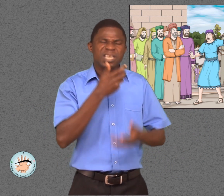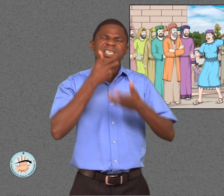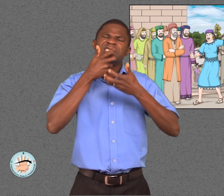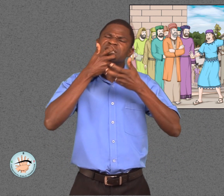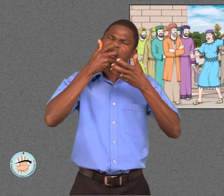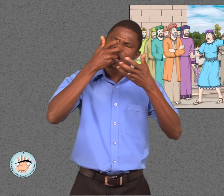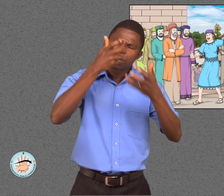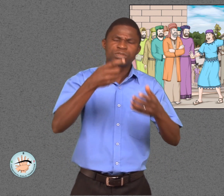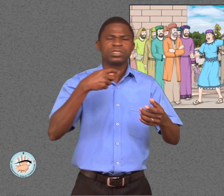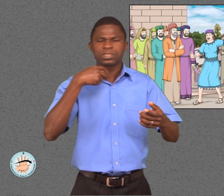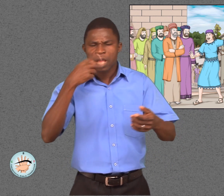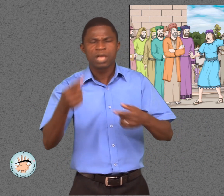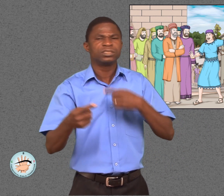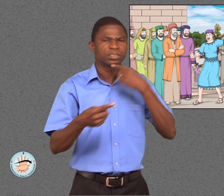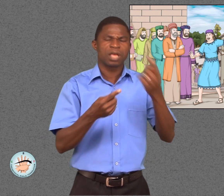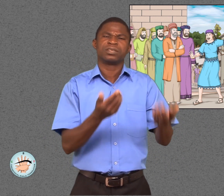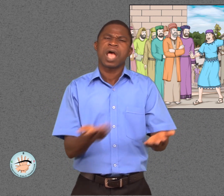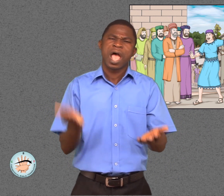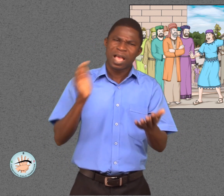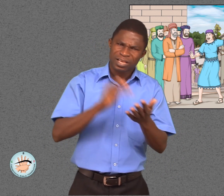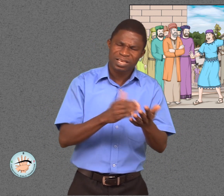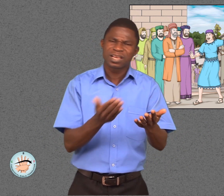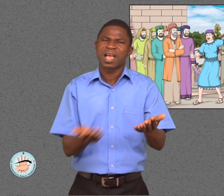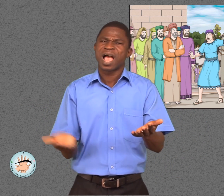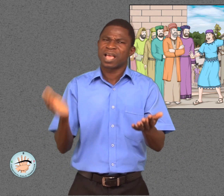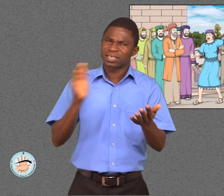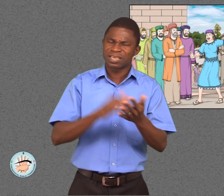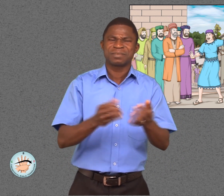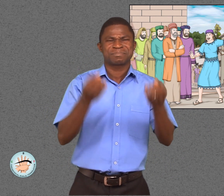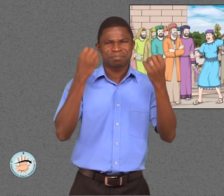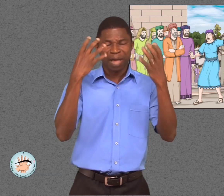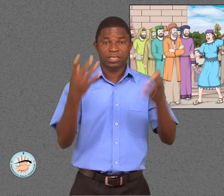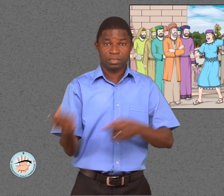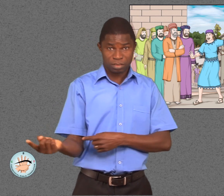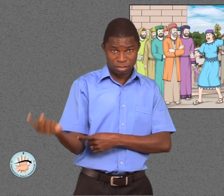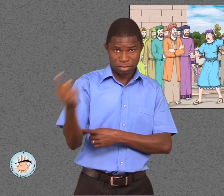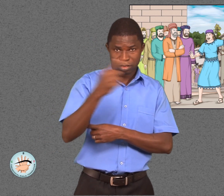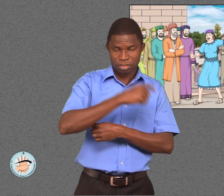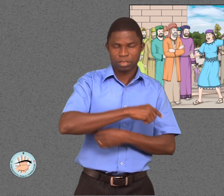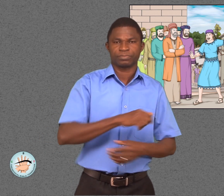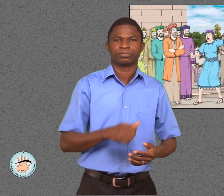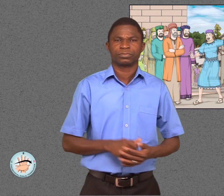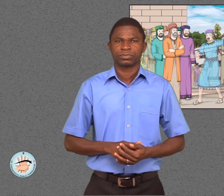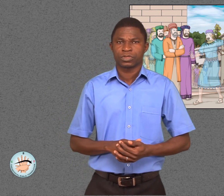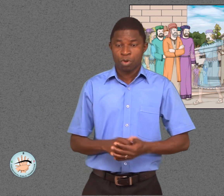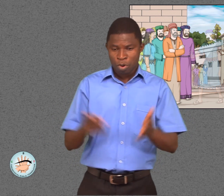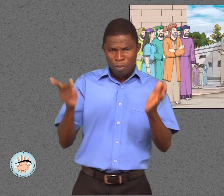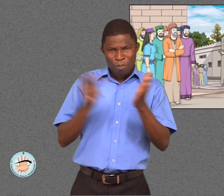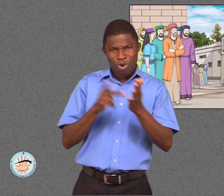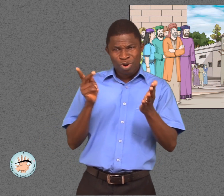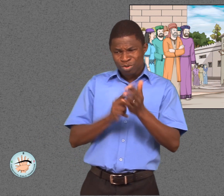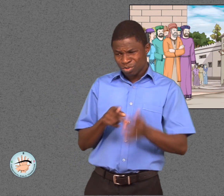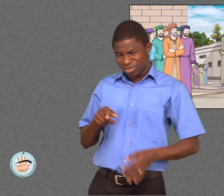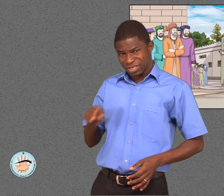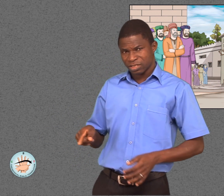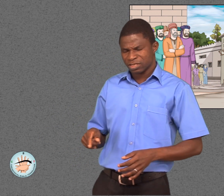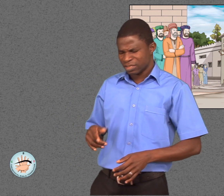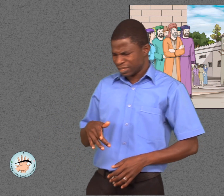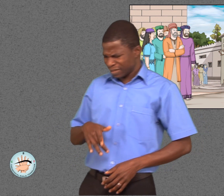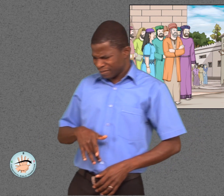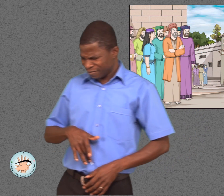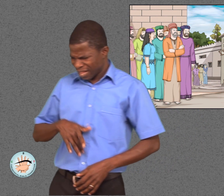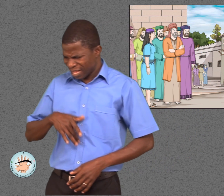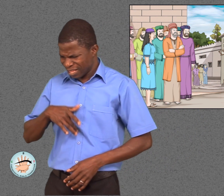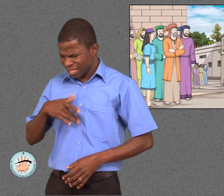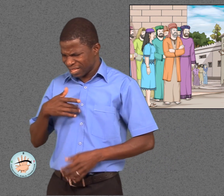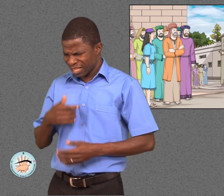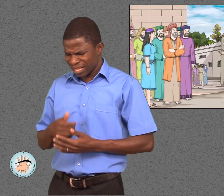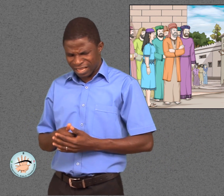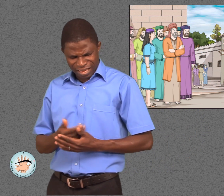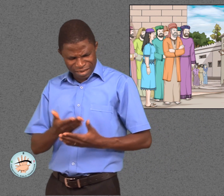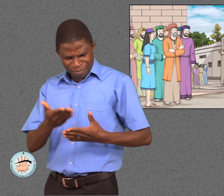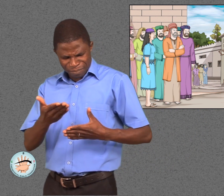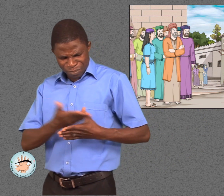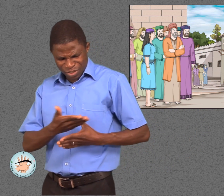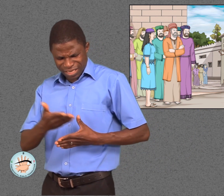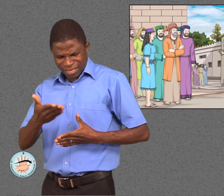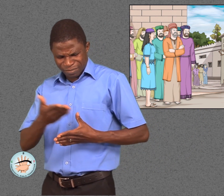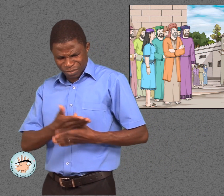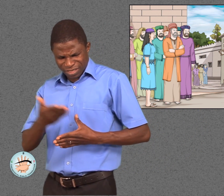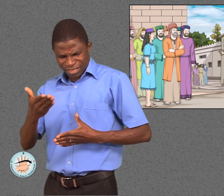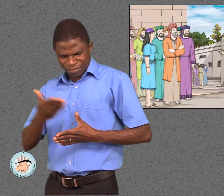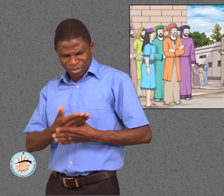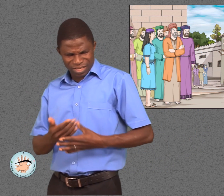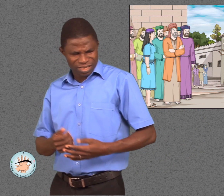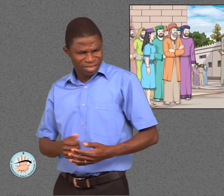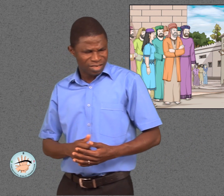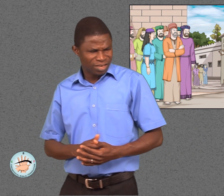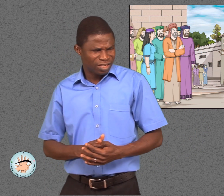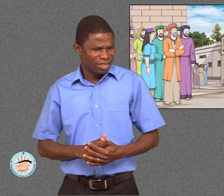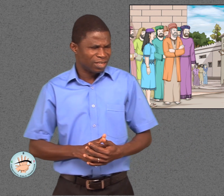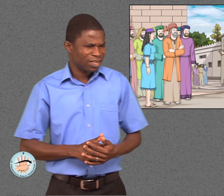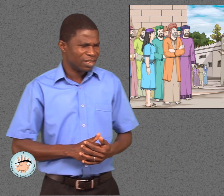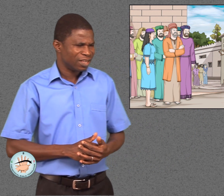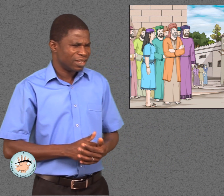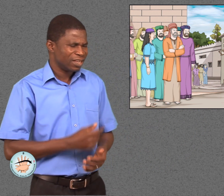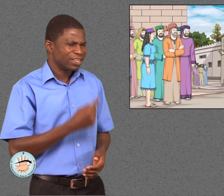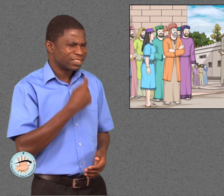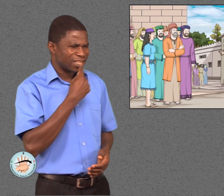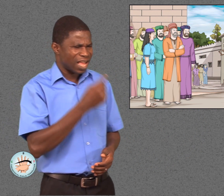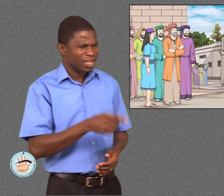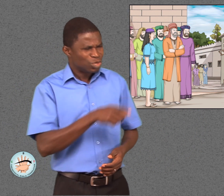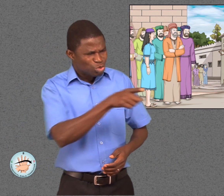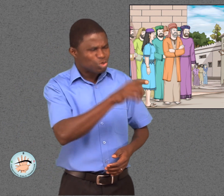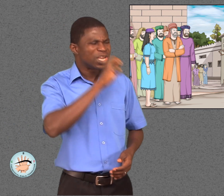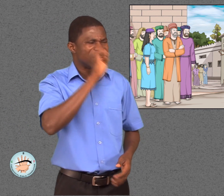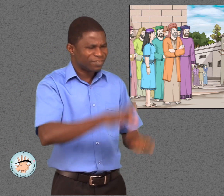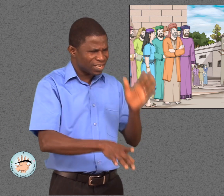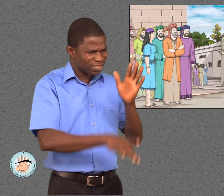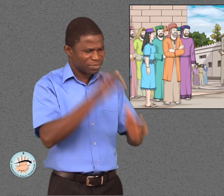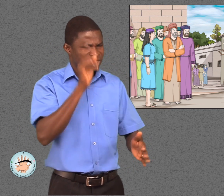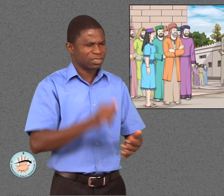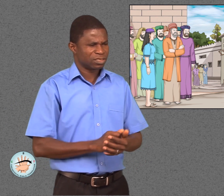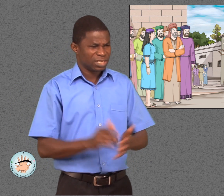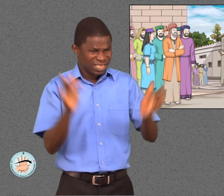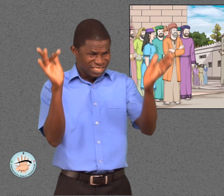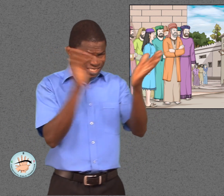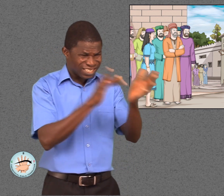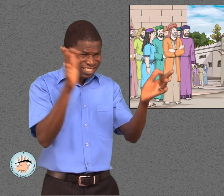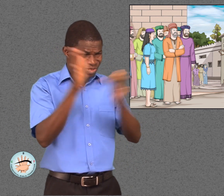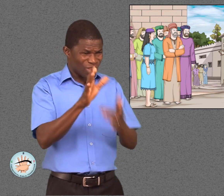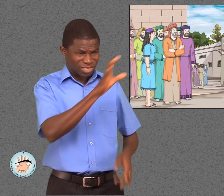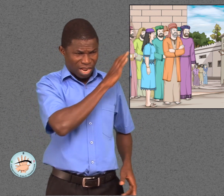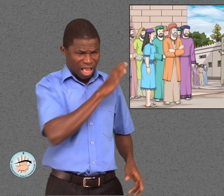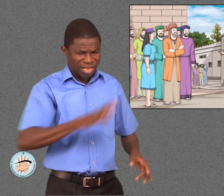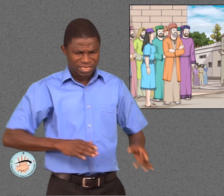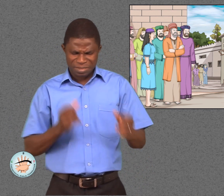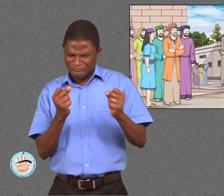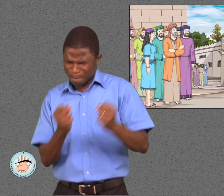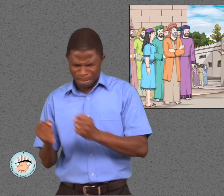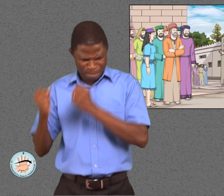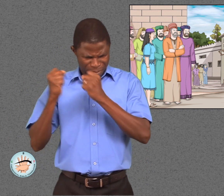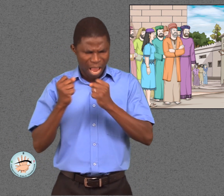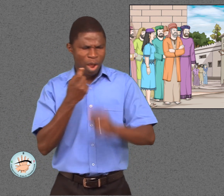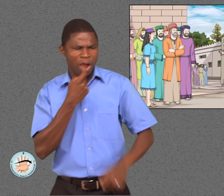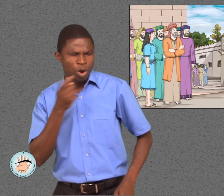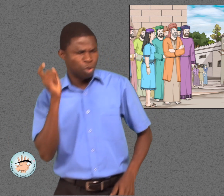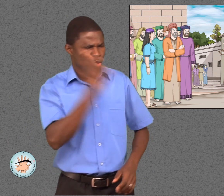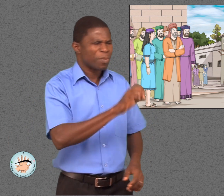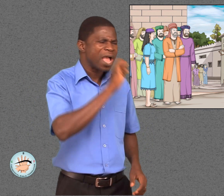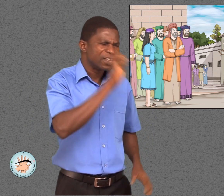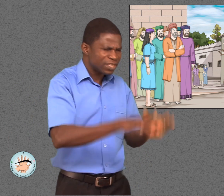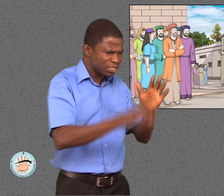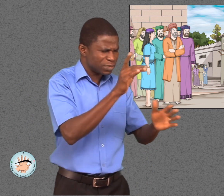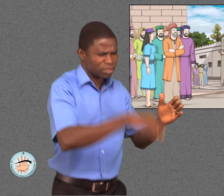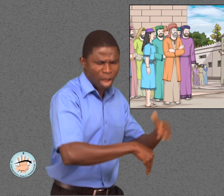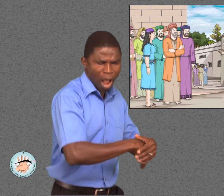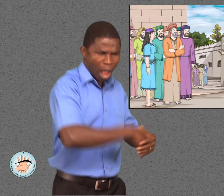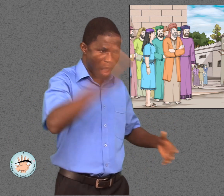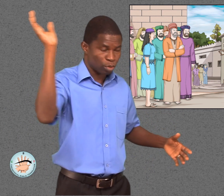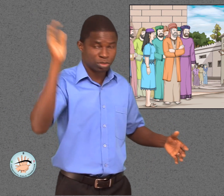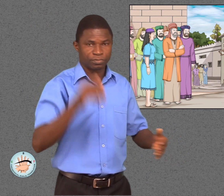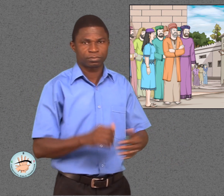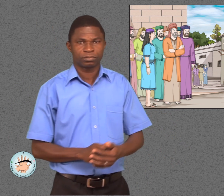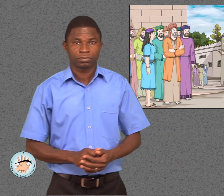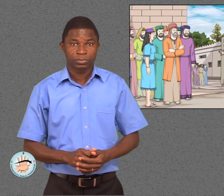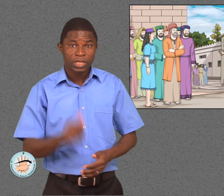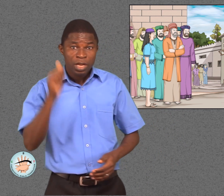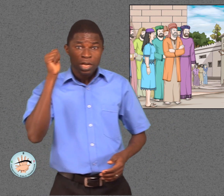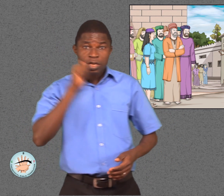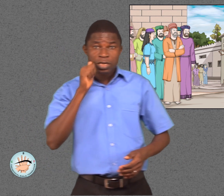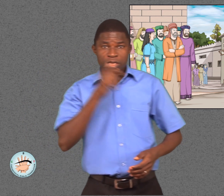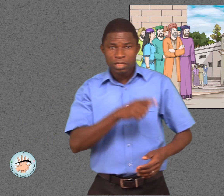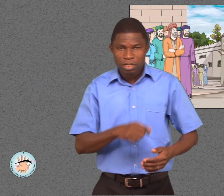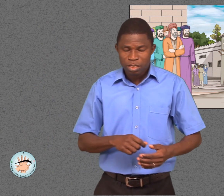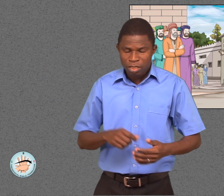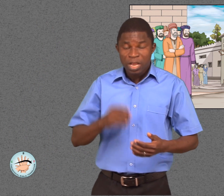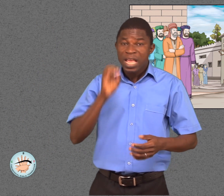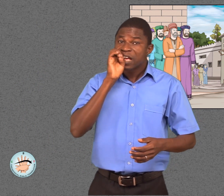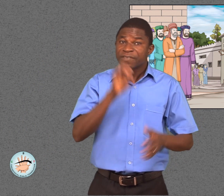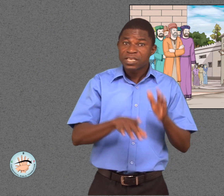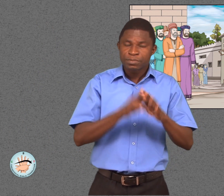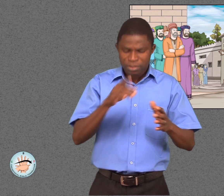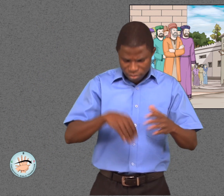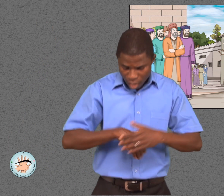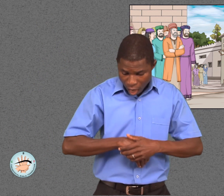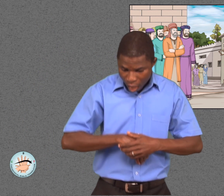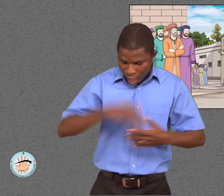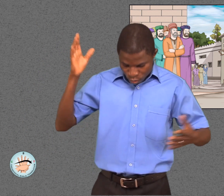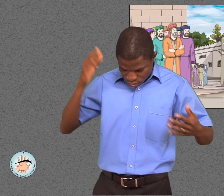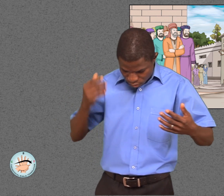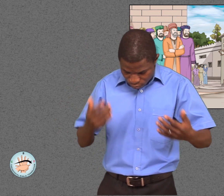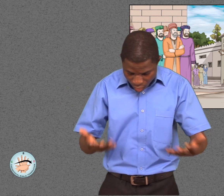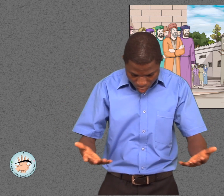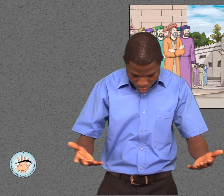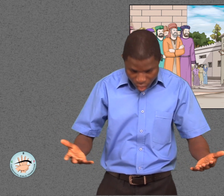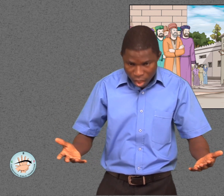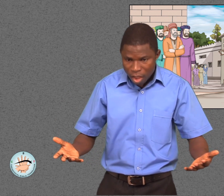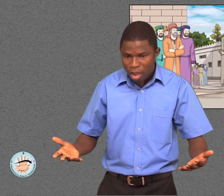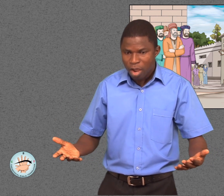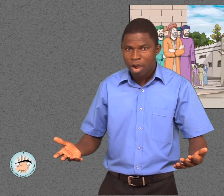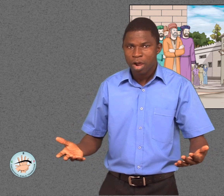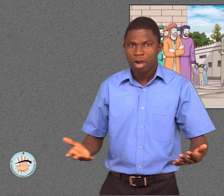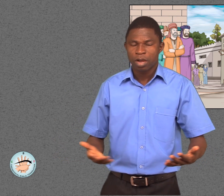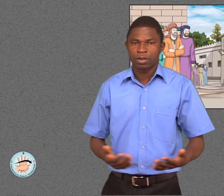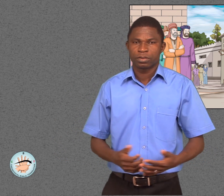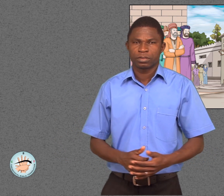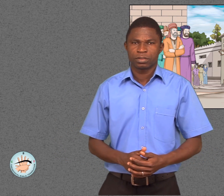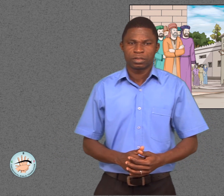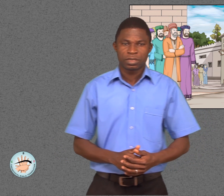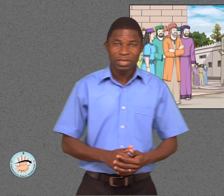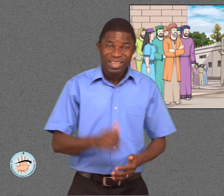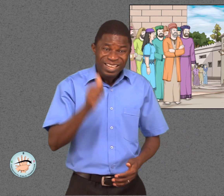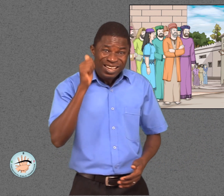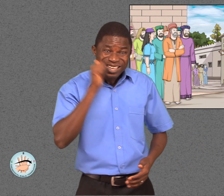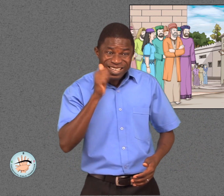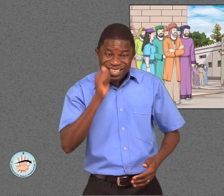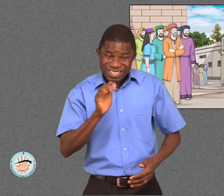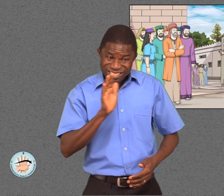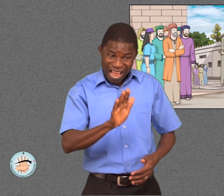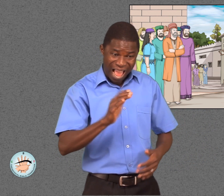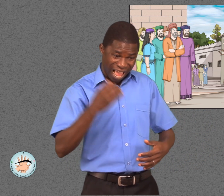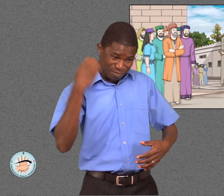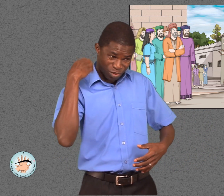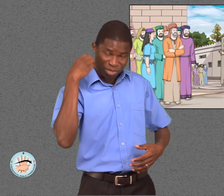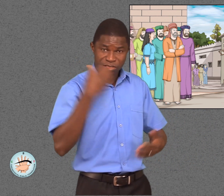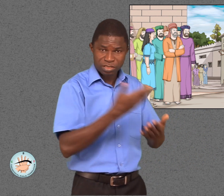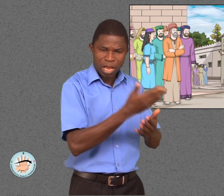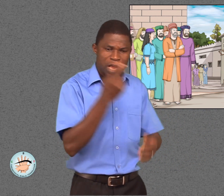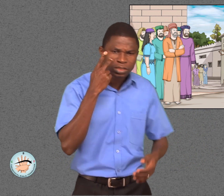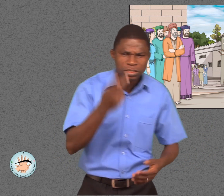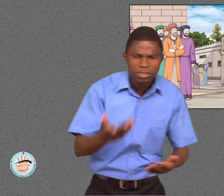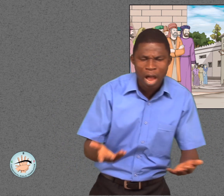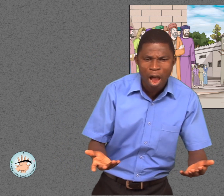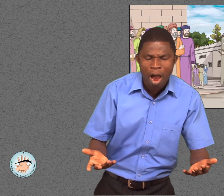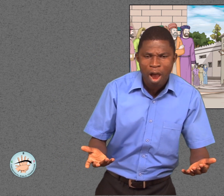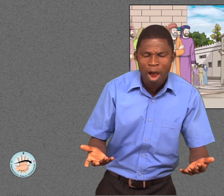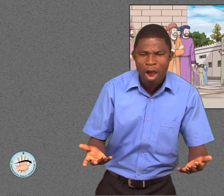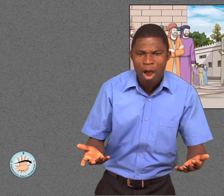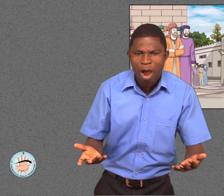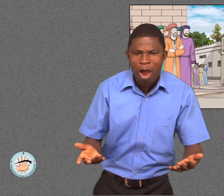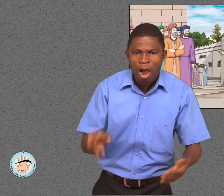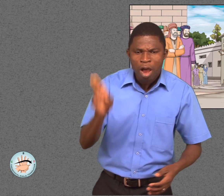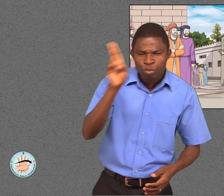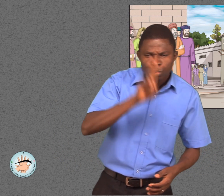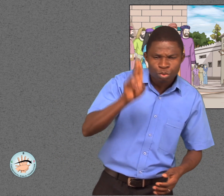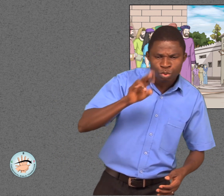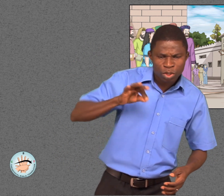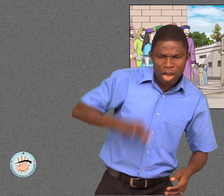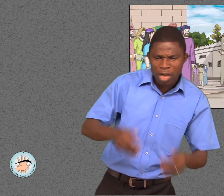Eventually Paul grew so aggravated that he turned and said to the spirit, “In the name of Jesus Christ I command you to come out of her!”